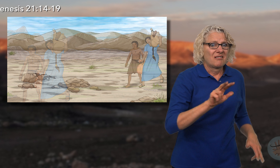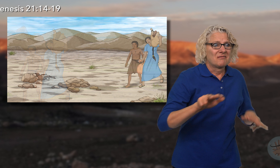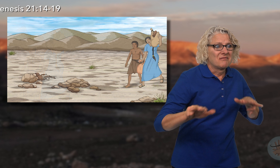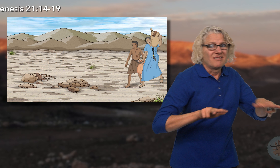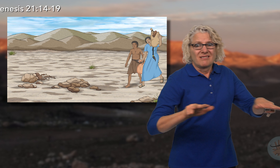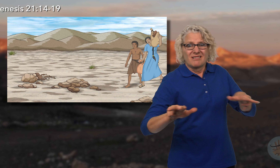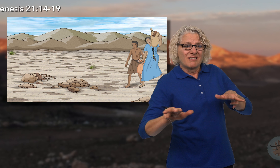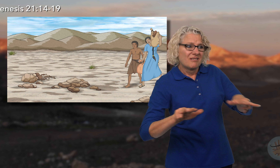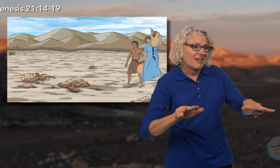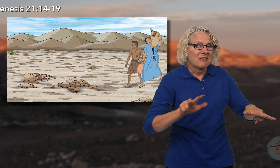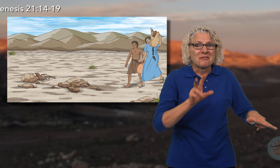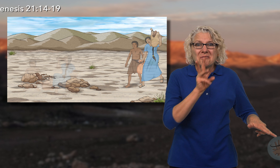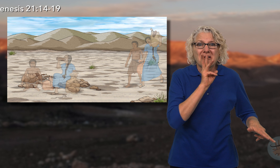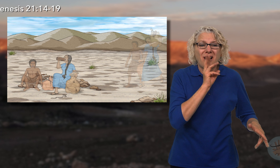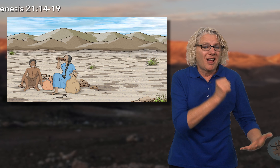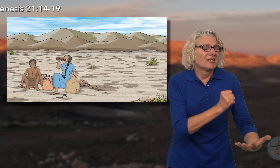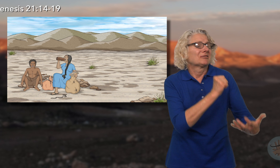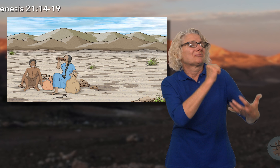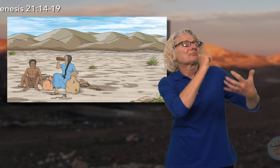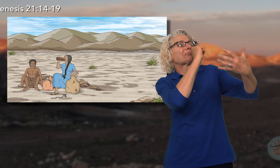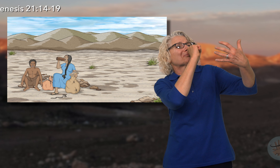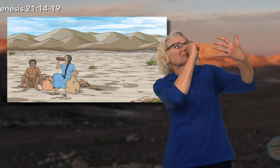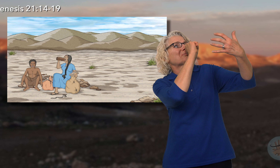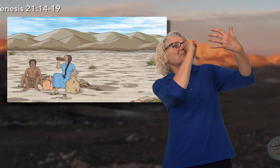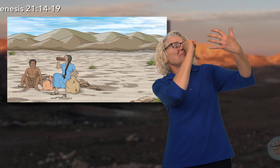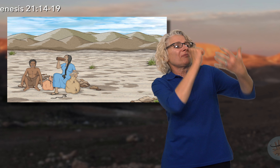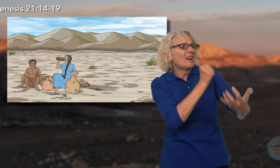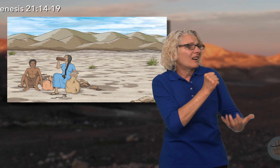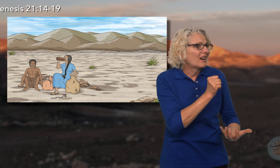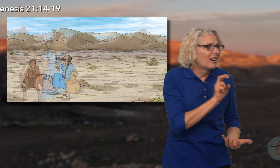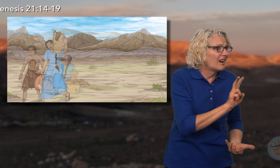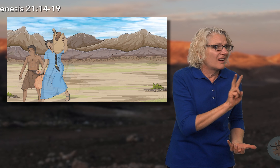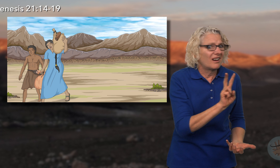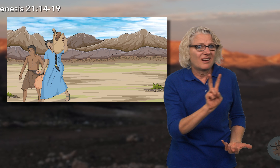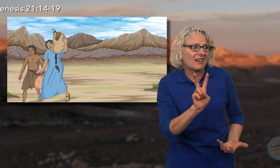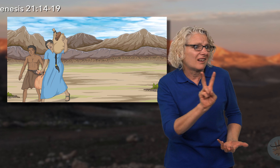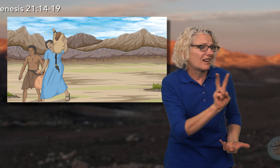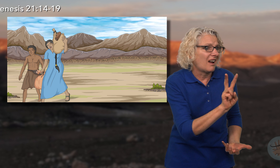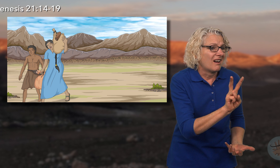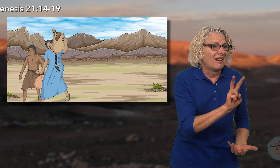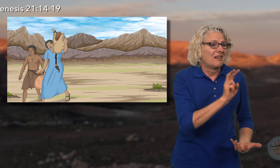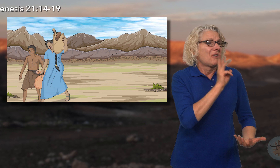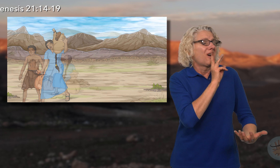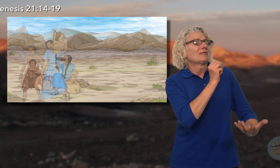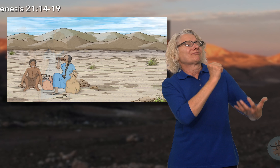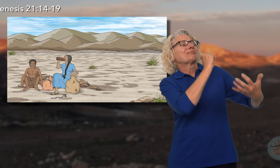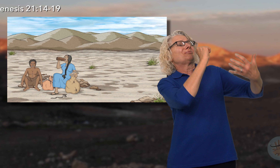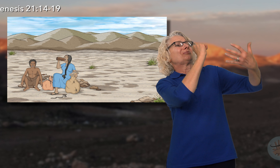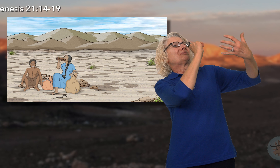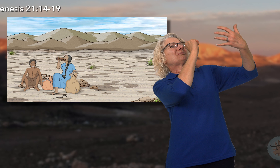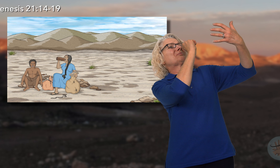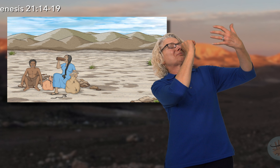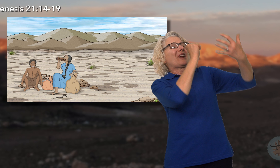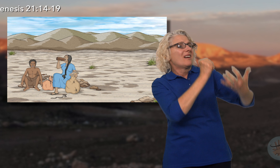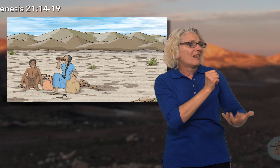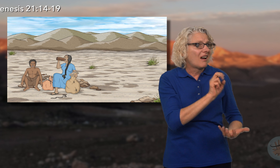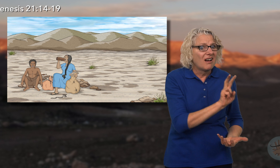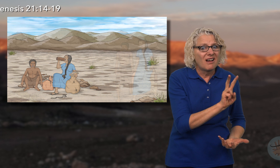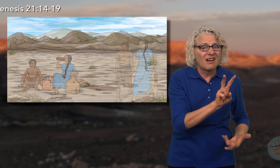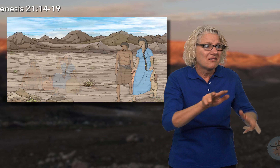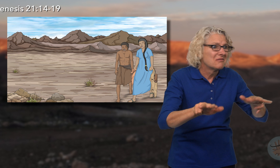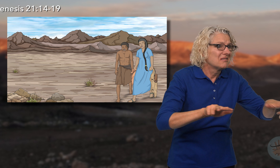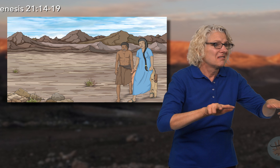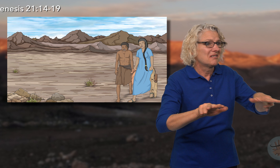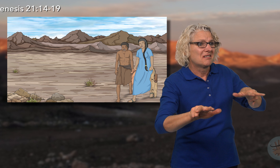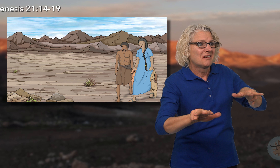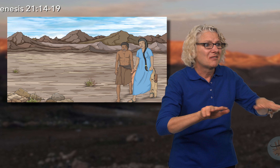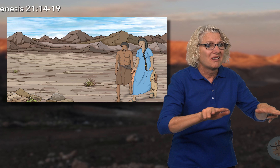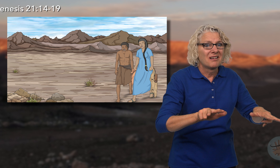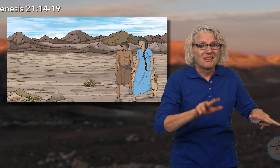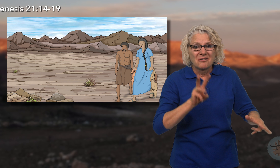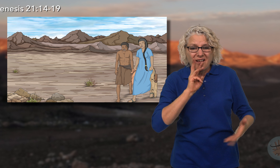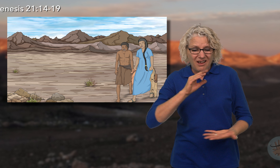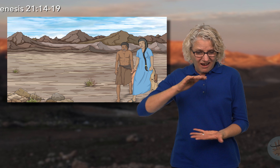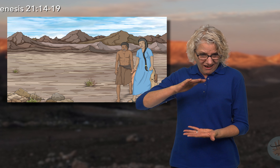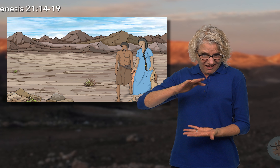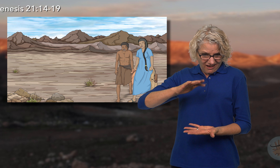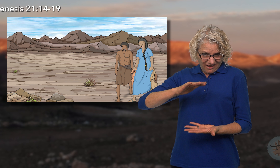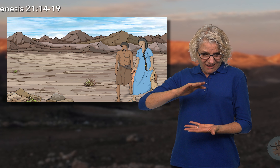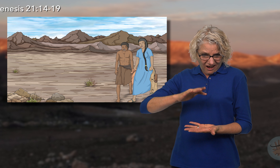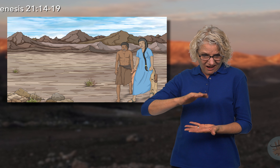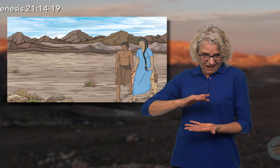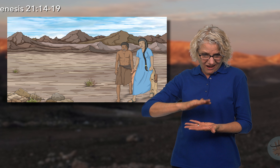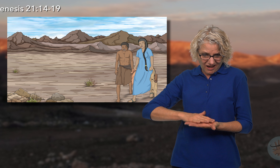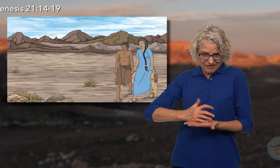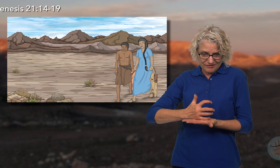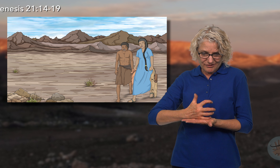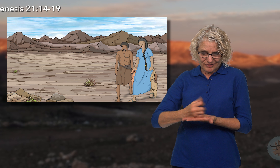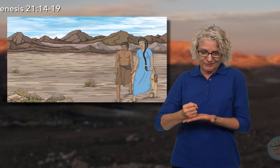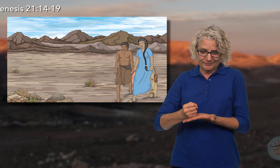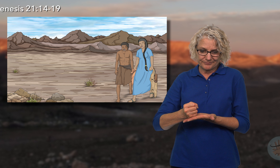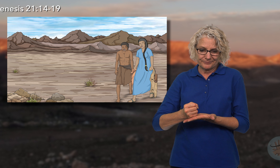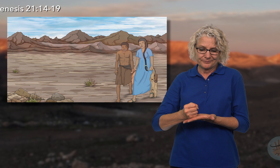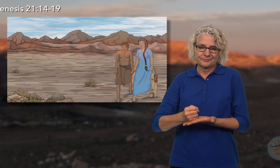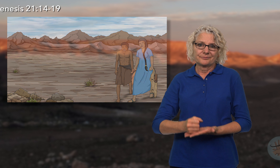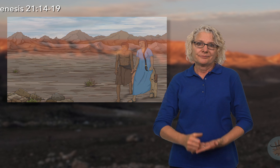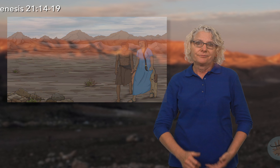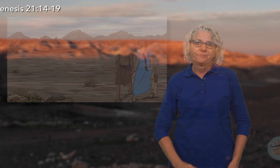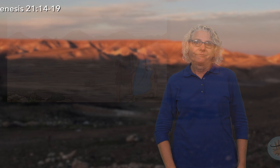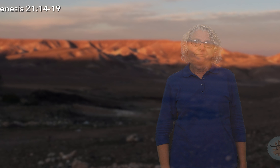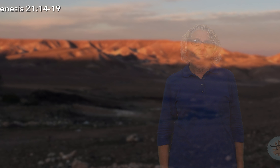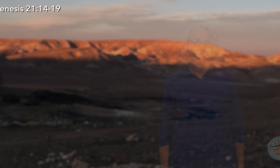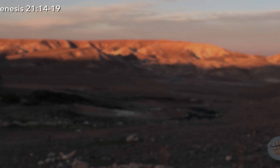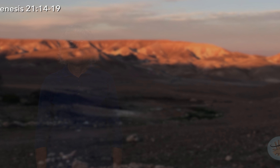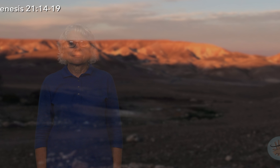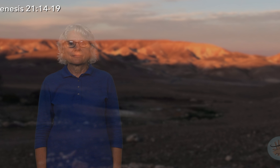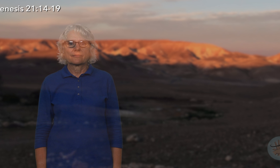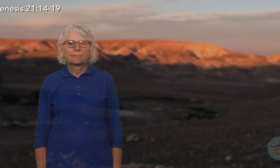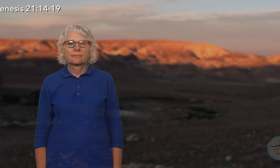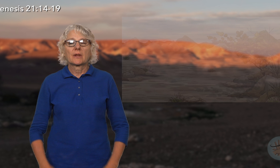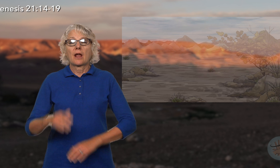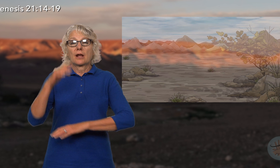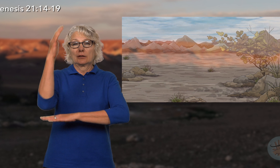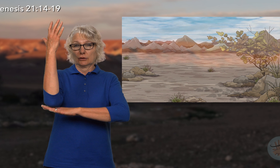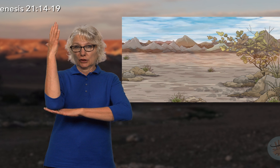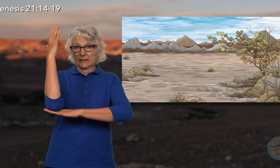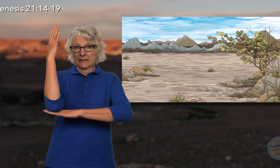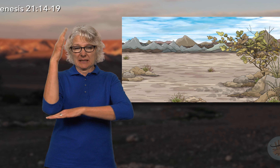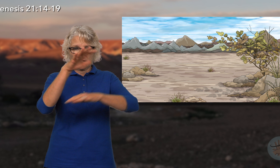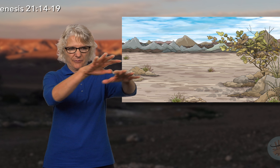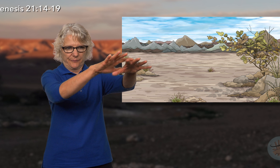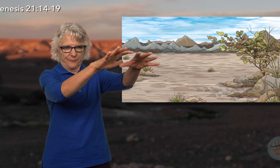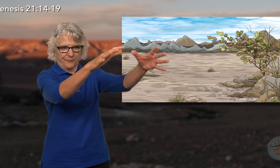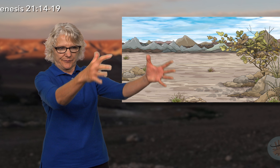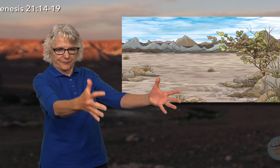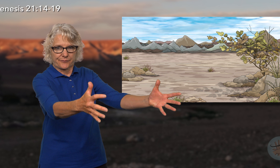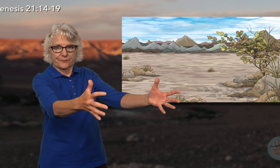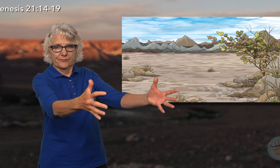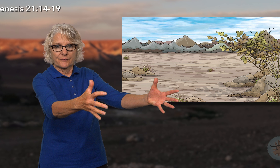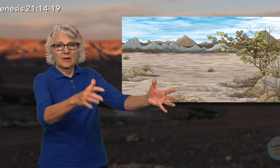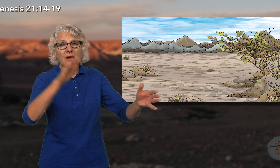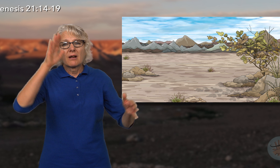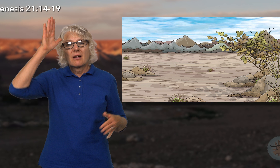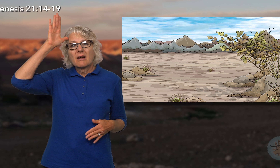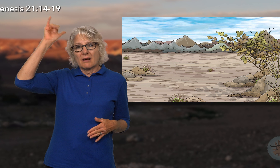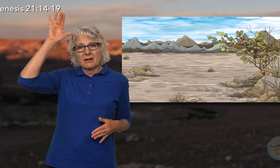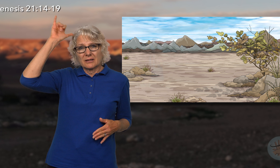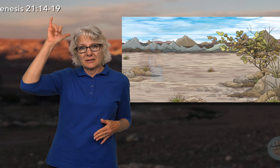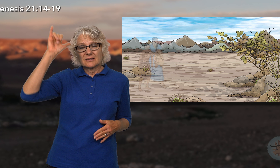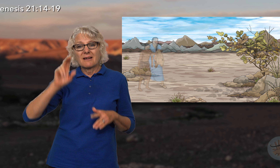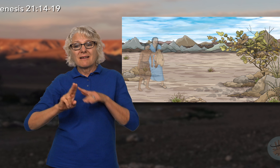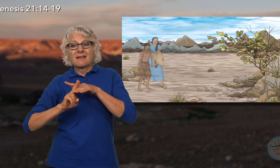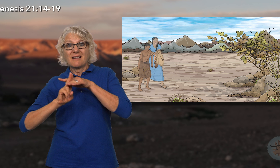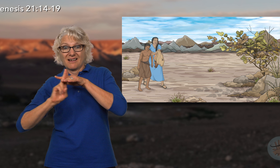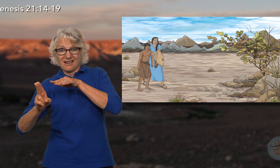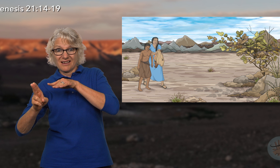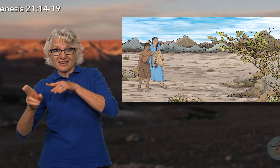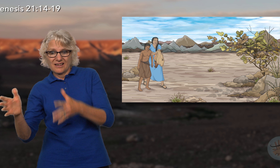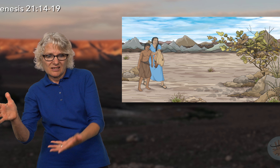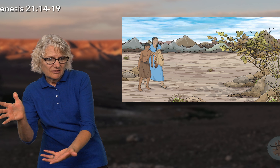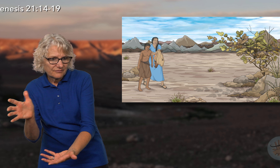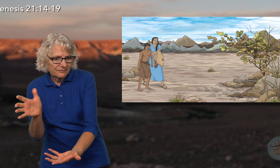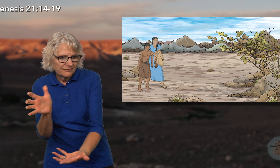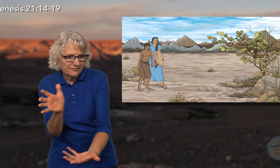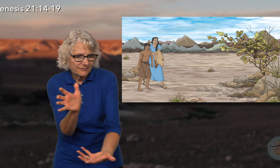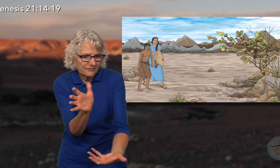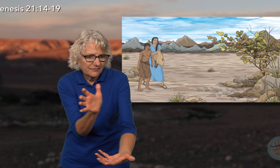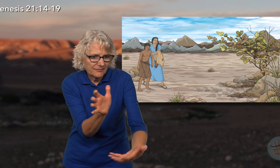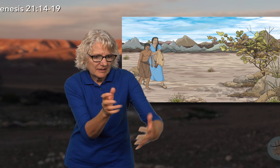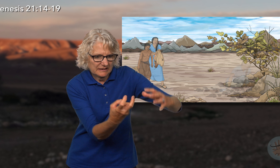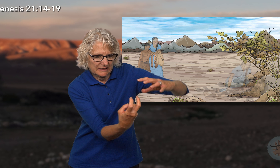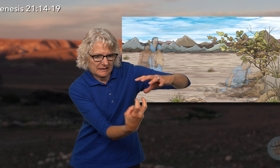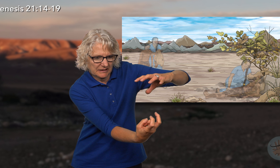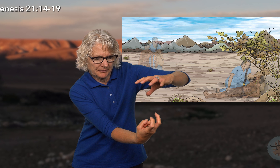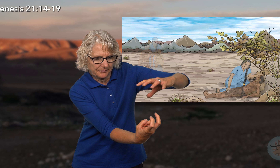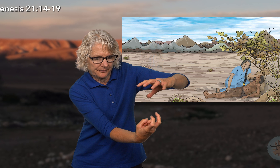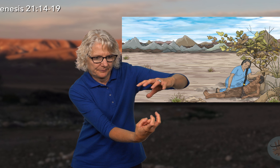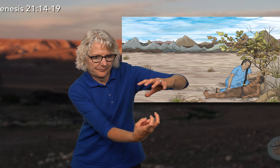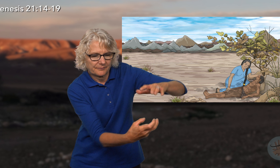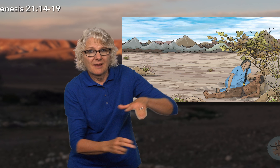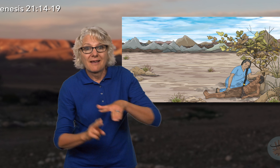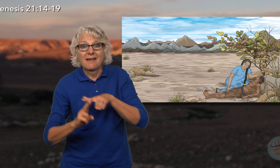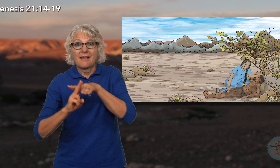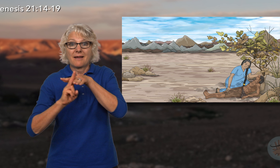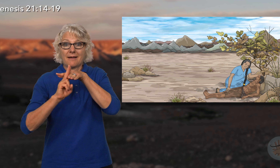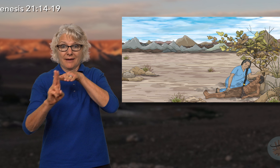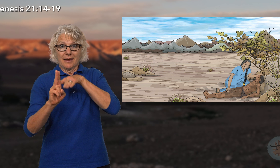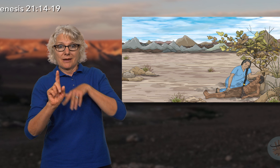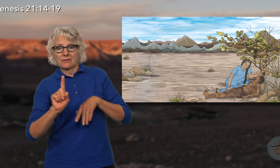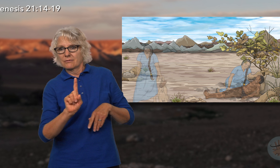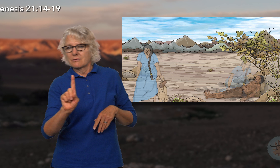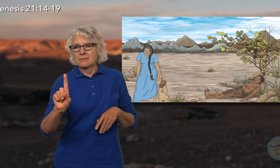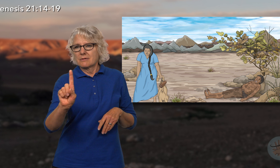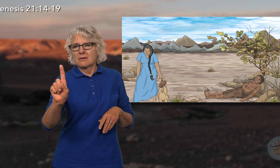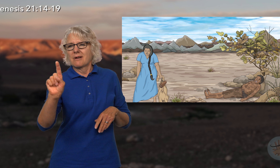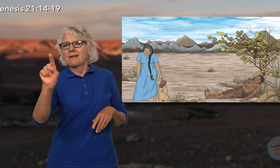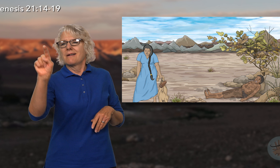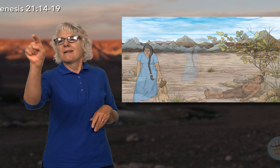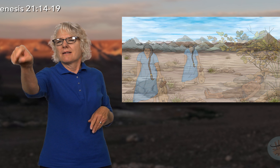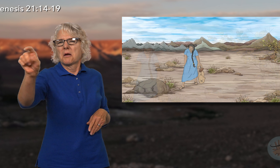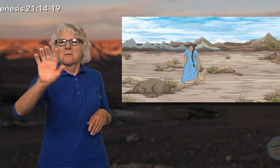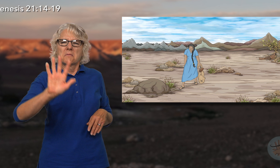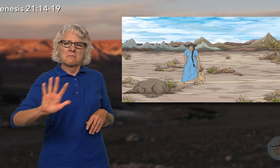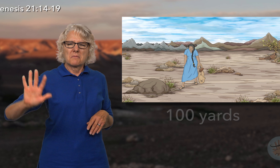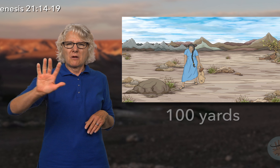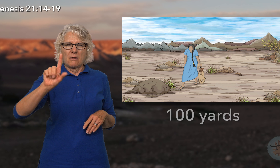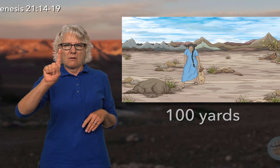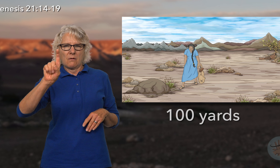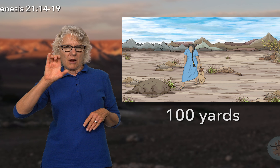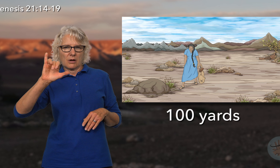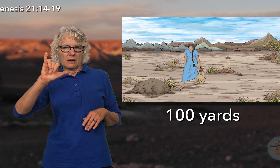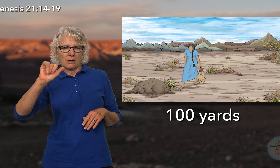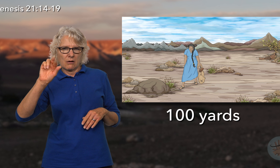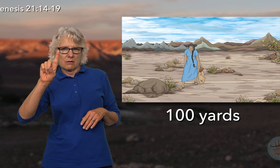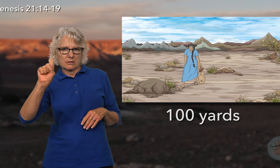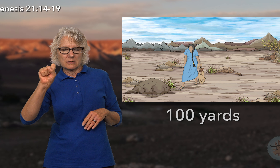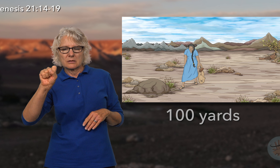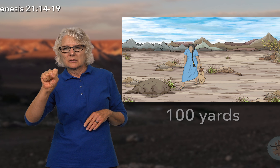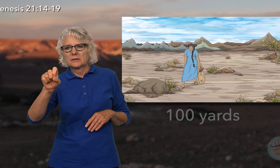When the water in the skin was gone, she left the boy under one of the bushes.